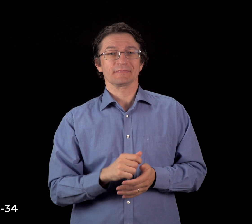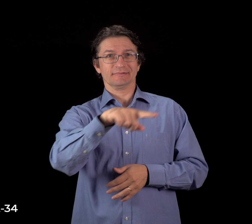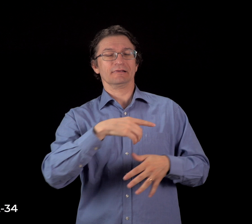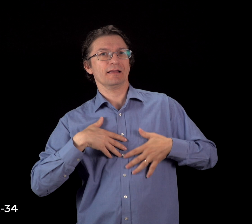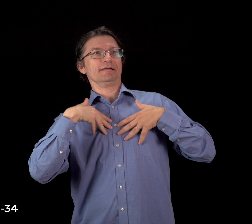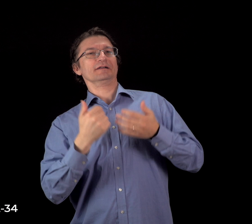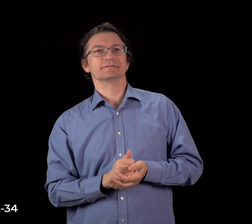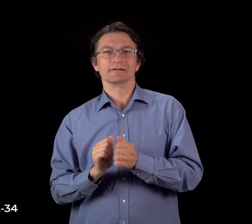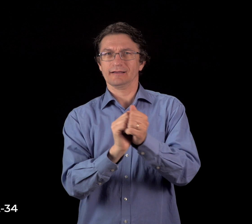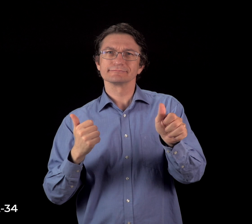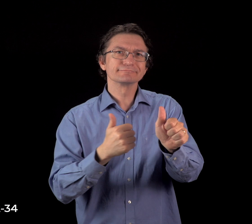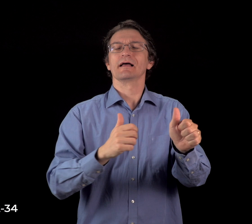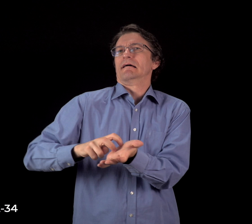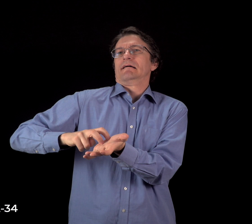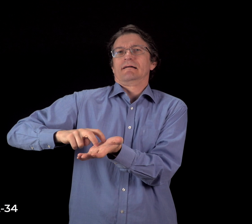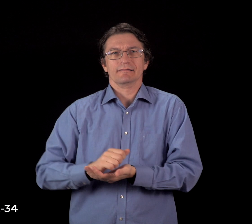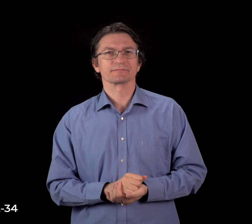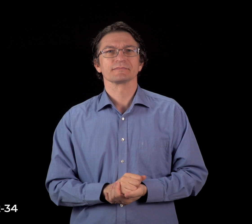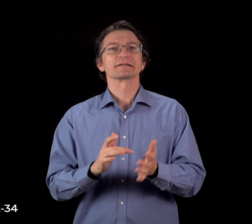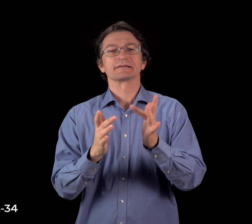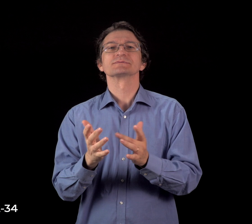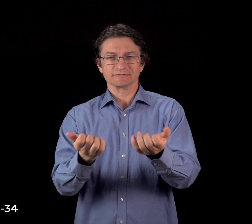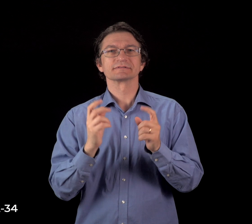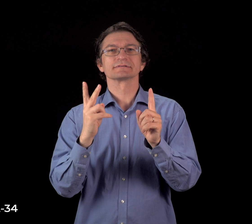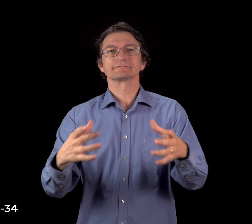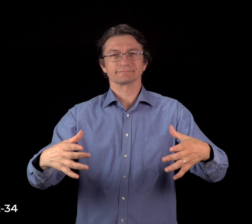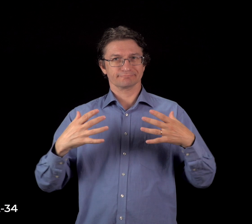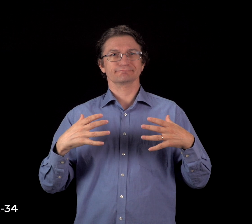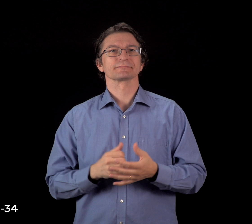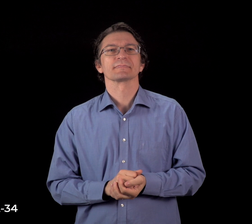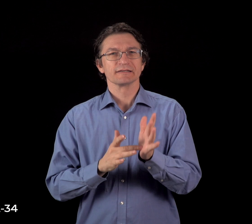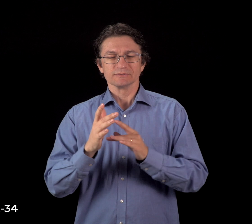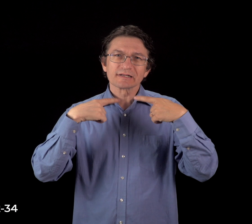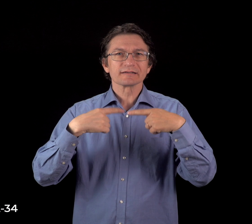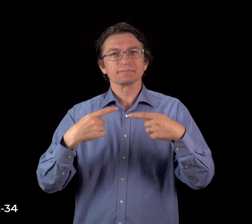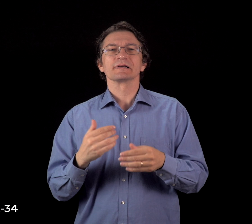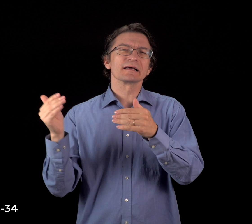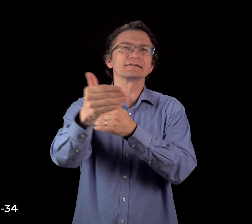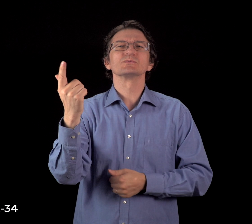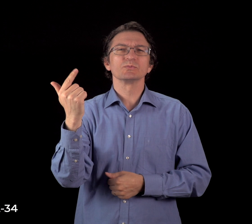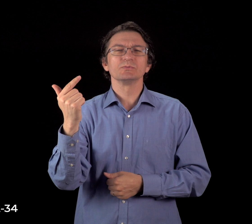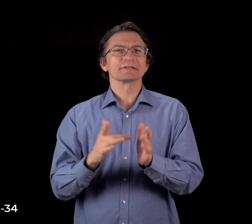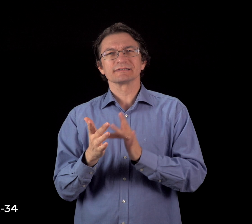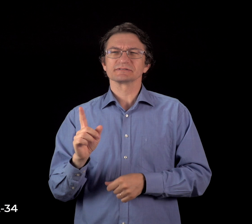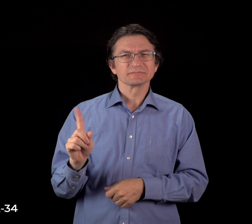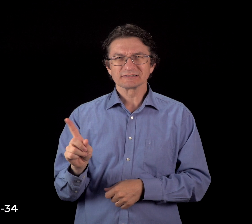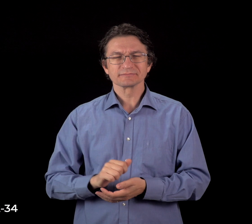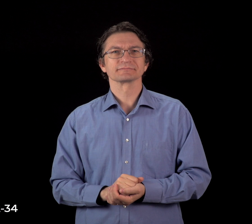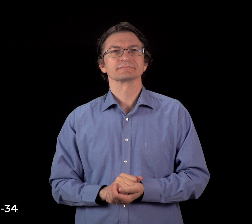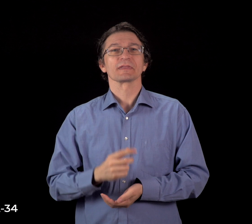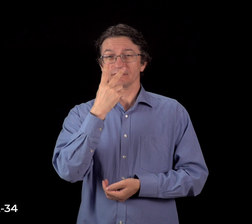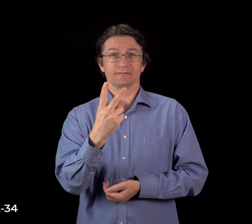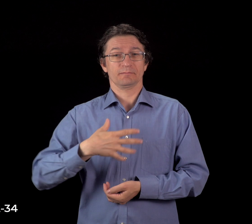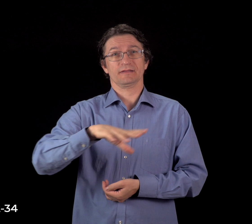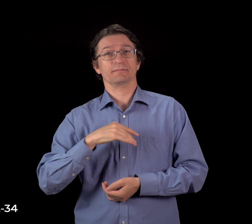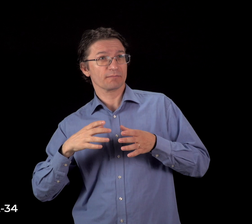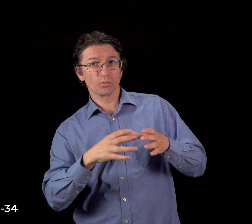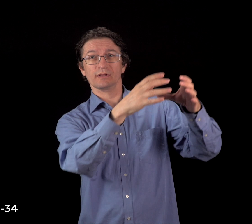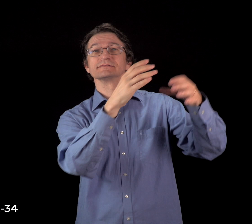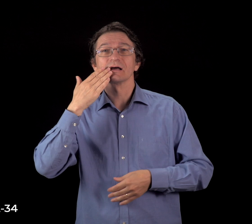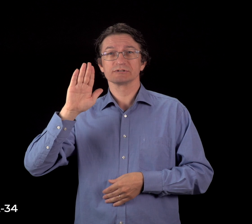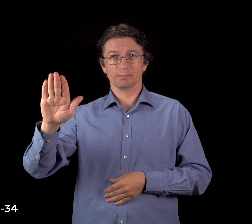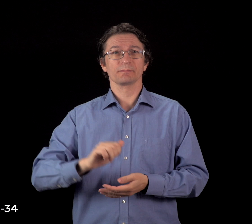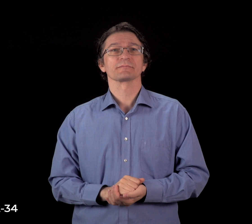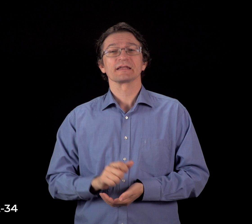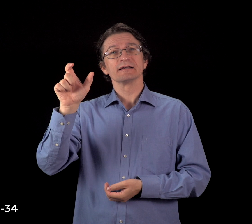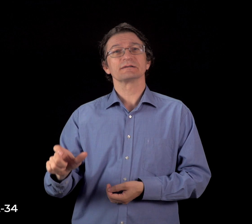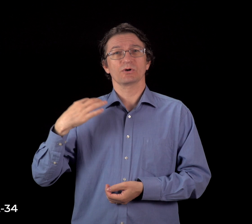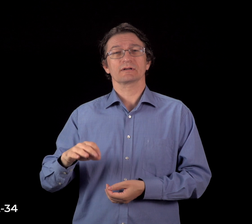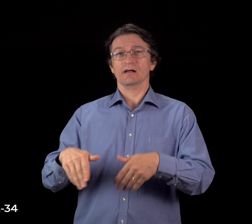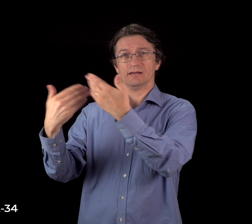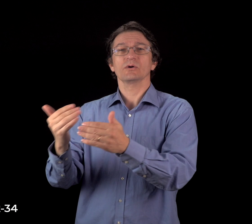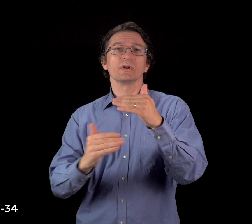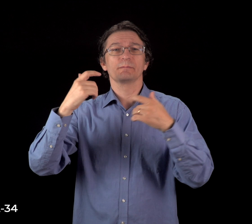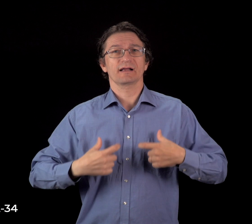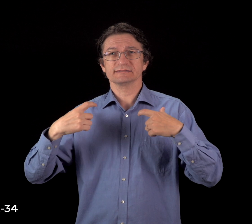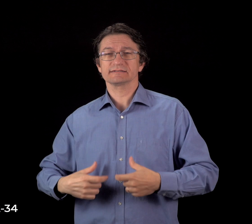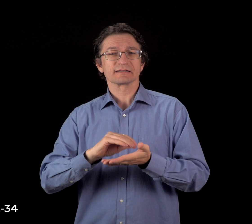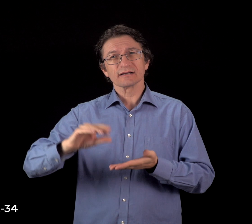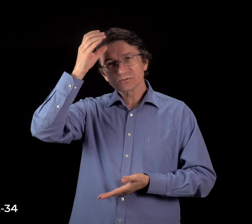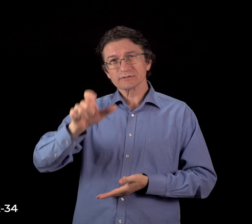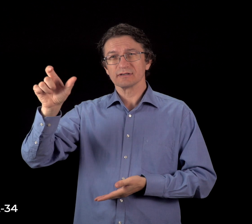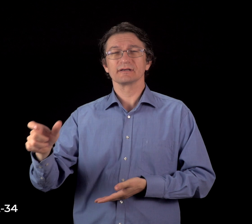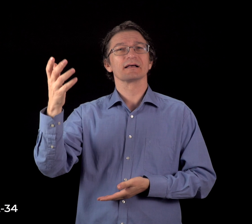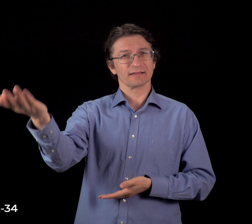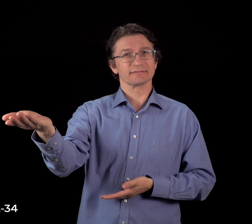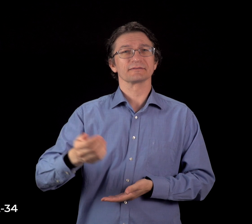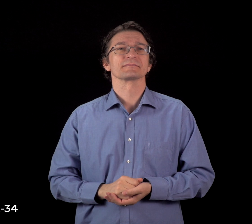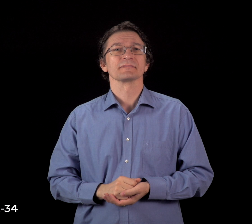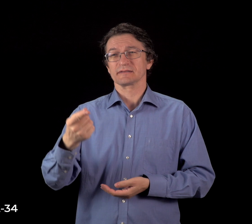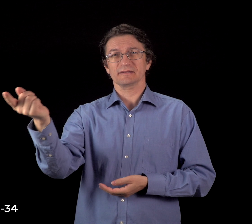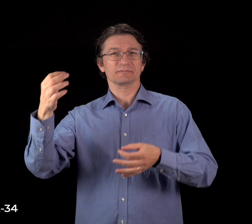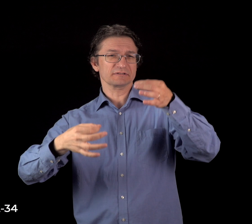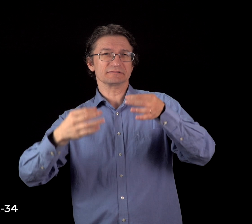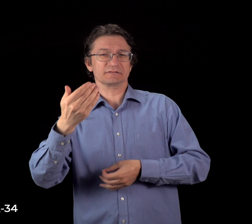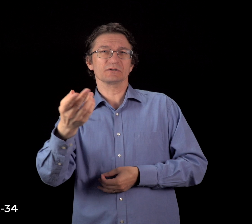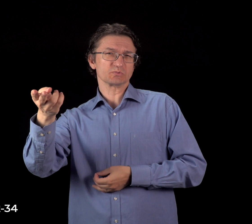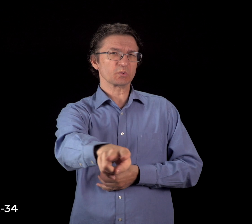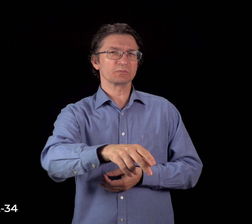Again Jesus took the Twelve aside and began to tell them what was going to happen to Him: “Look, we are going up to Jerusalem, and the Son of Man will be delivered over to the chief priests and scribes.